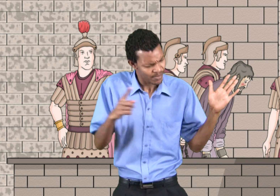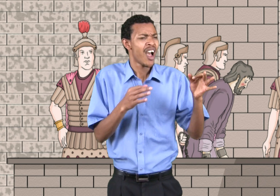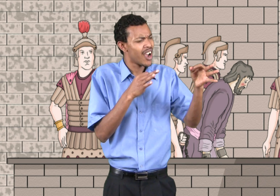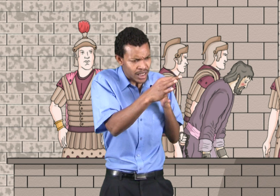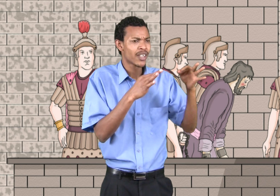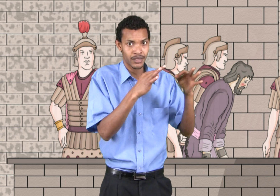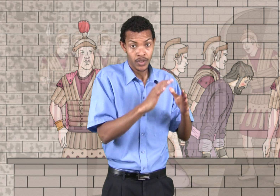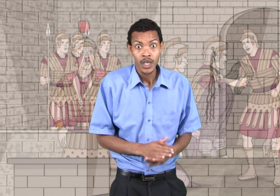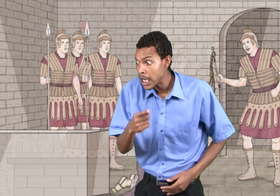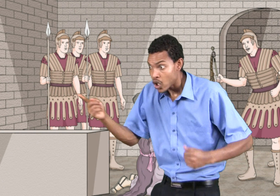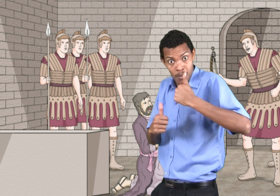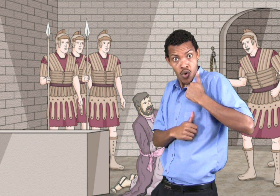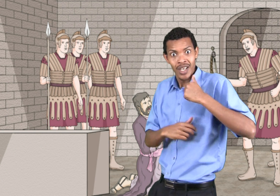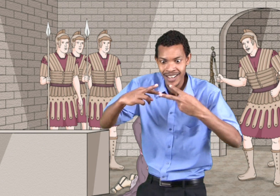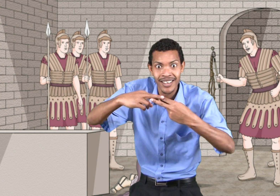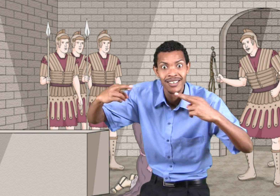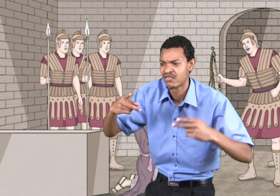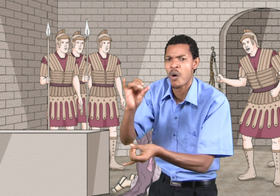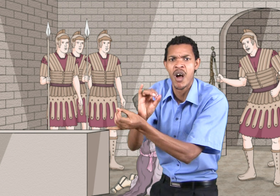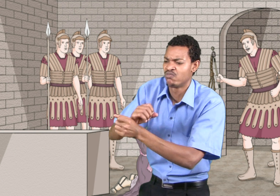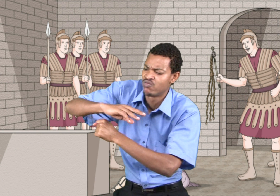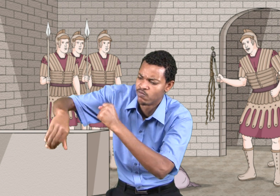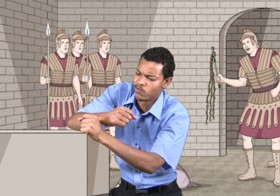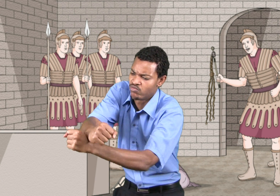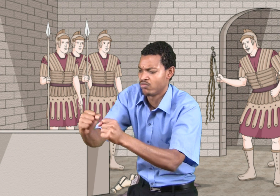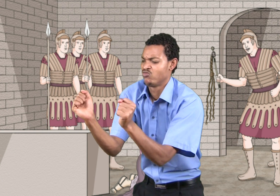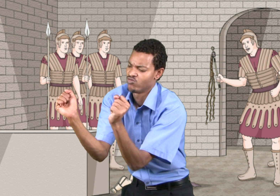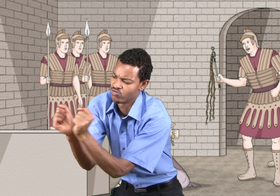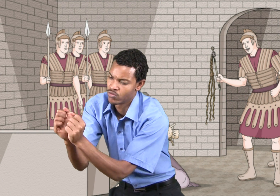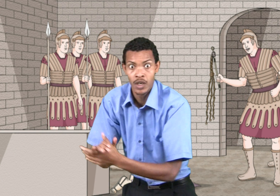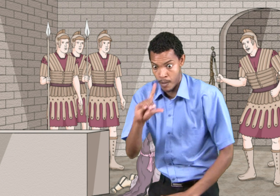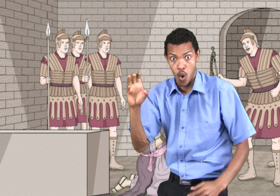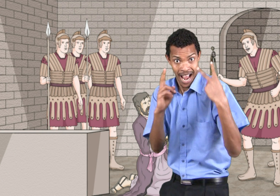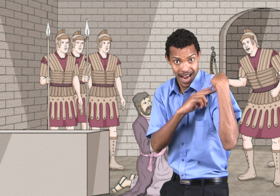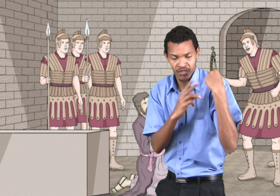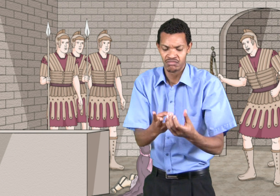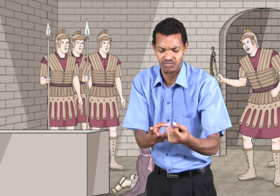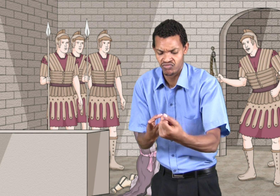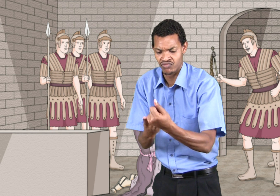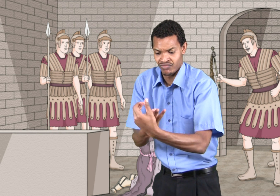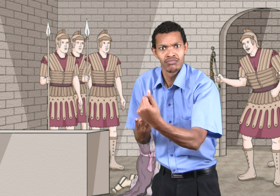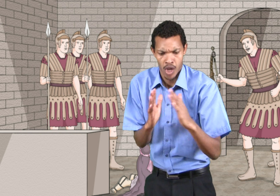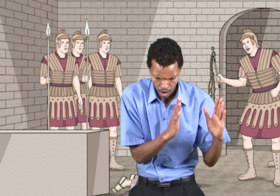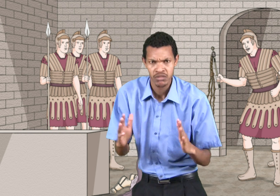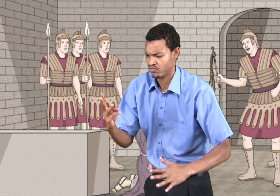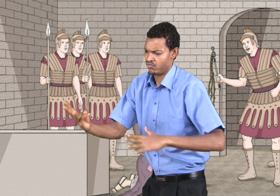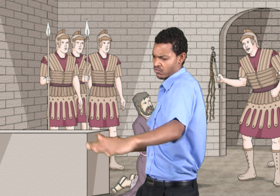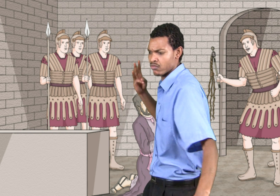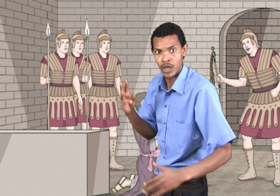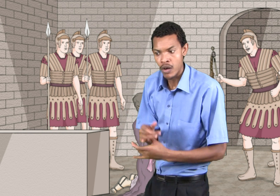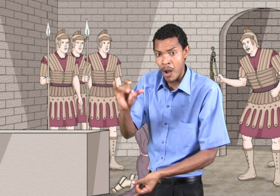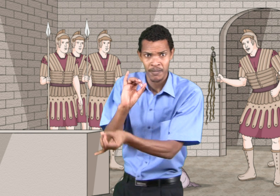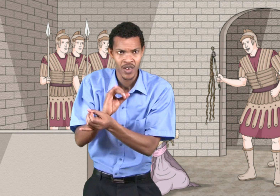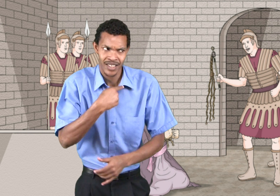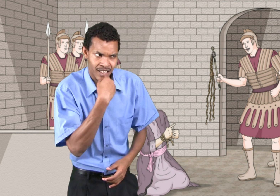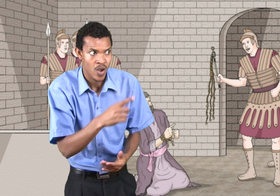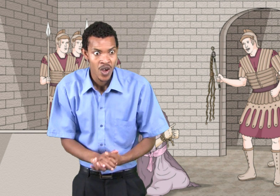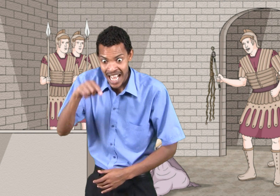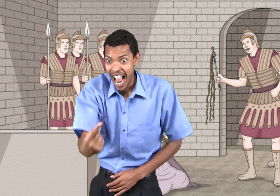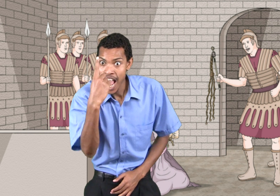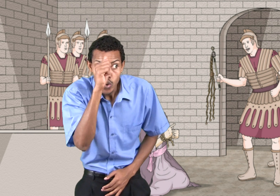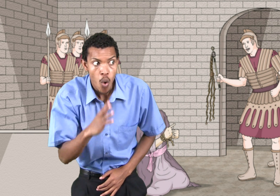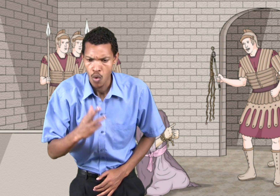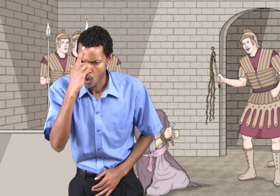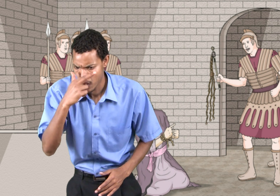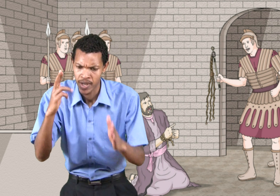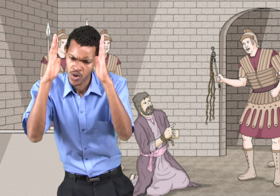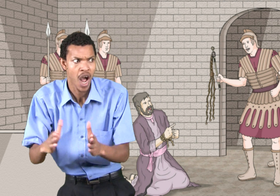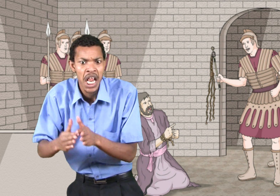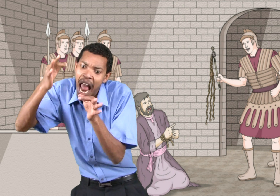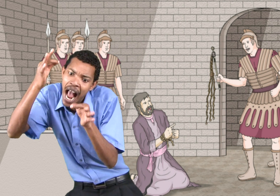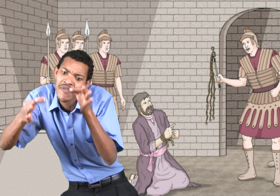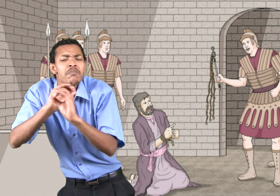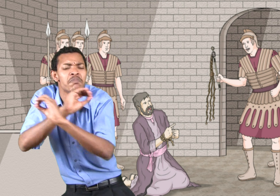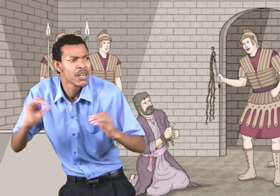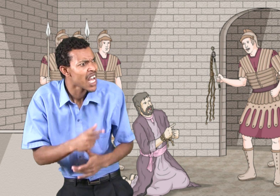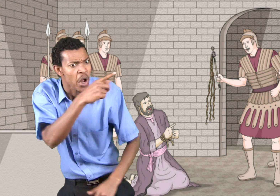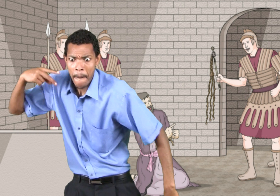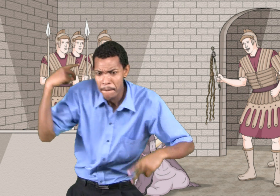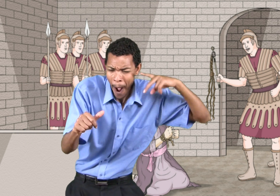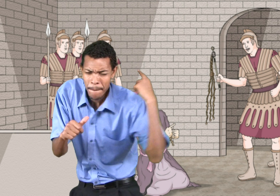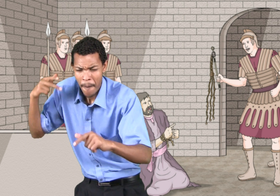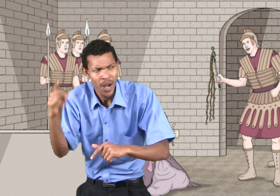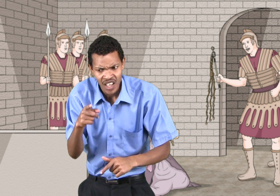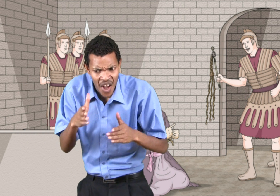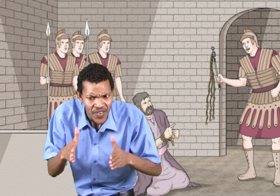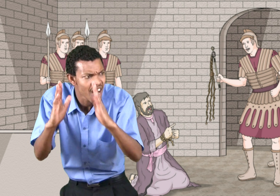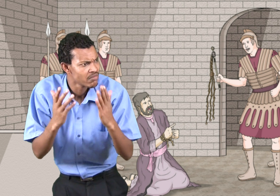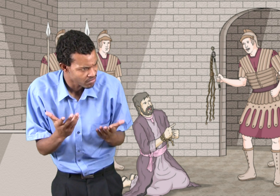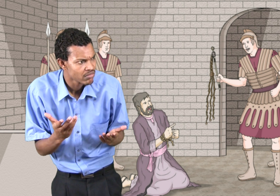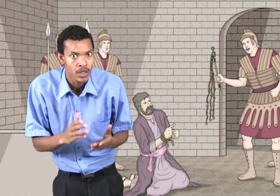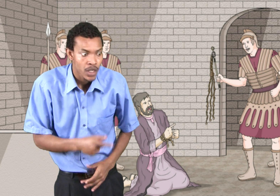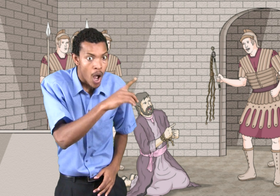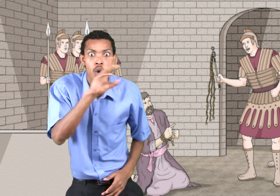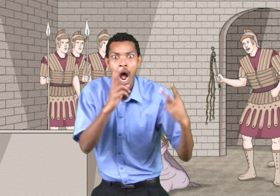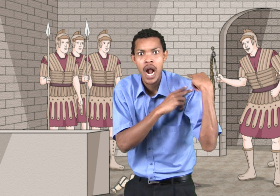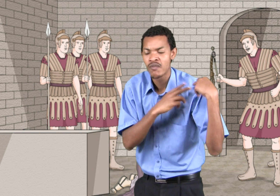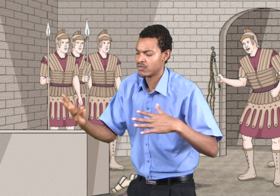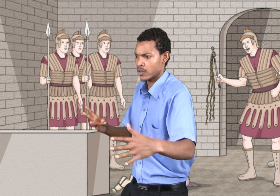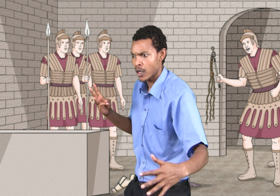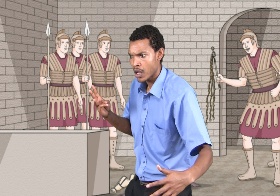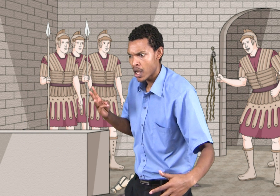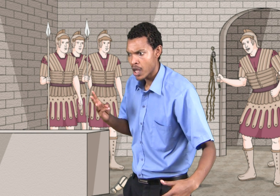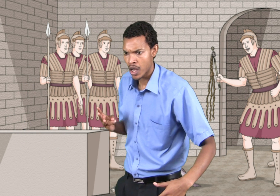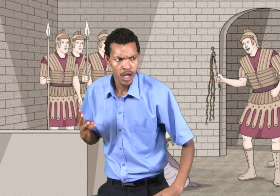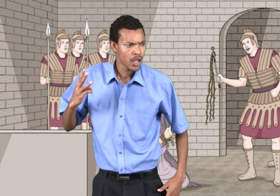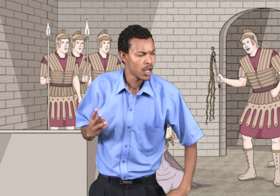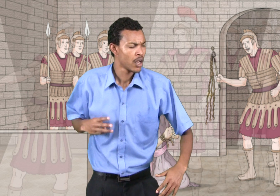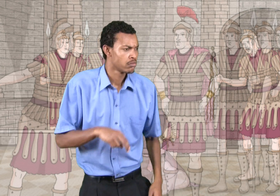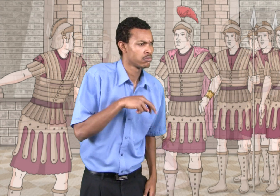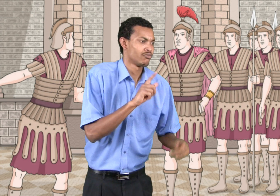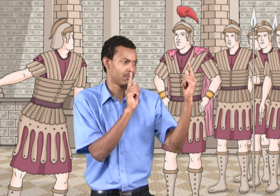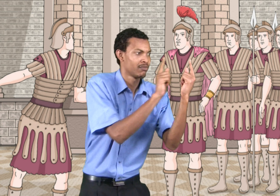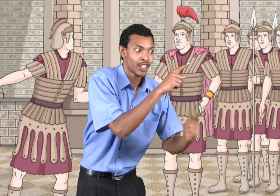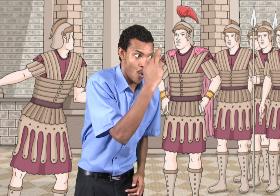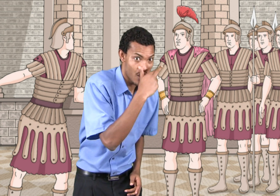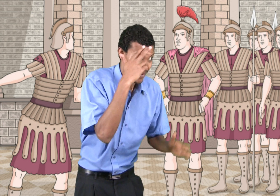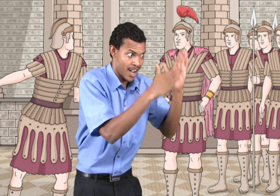But as they stretched him out to strap him down, Paul said to the centurion standing there, “Is it lawful for you to flog a Roman citizen without a trial?”